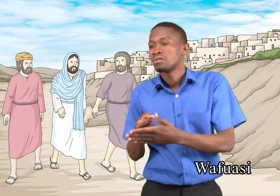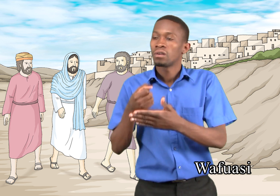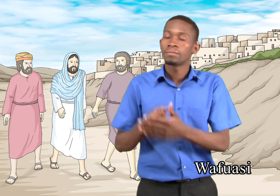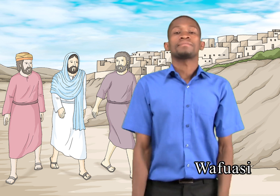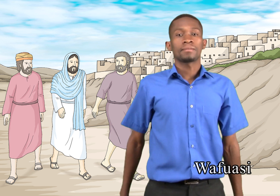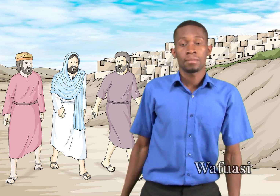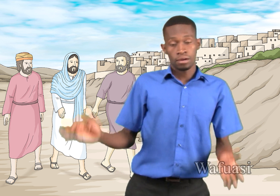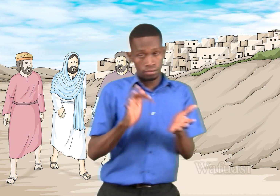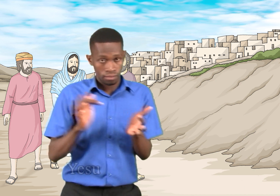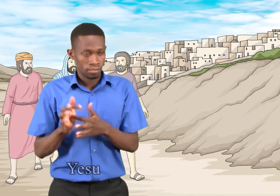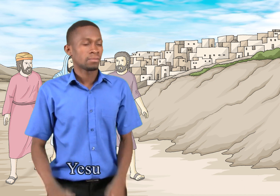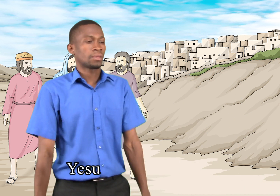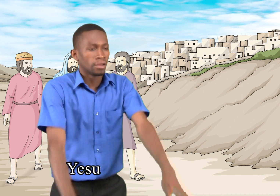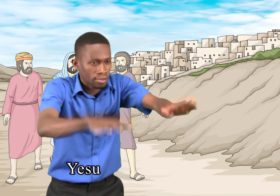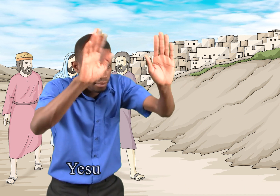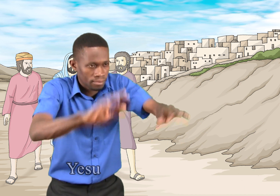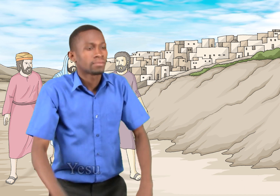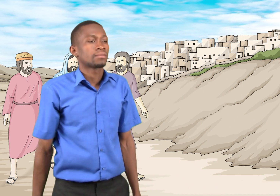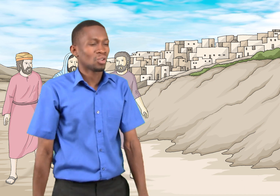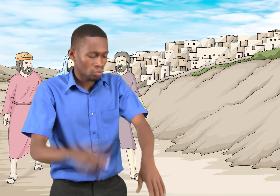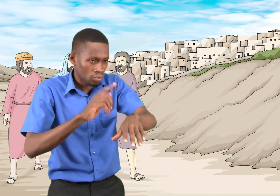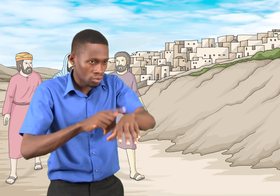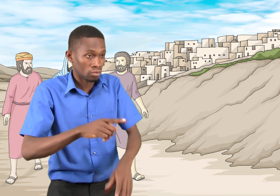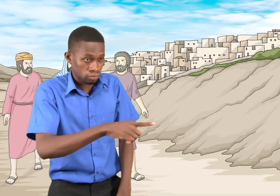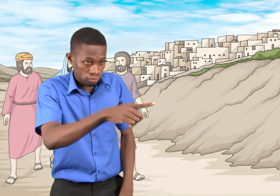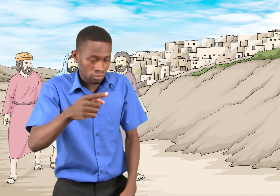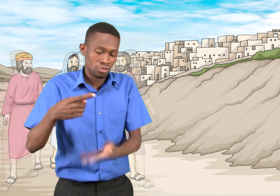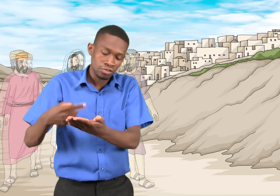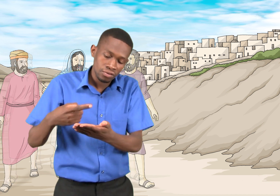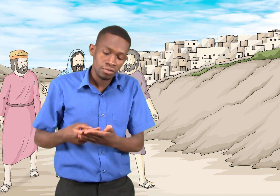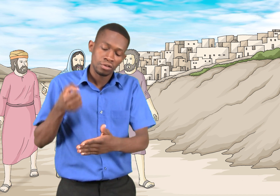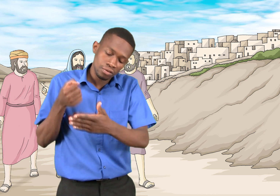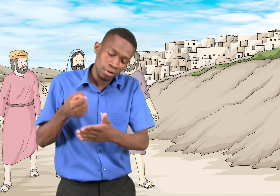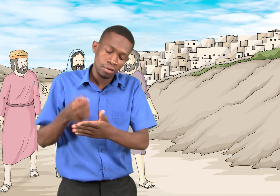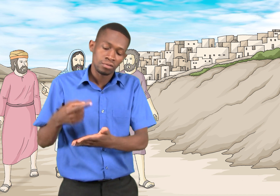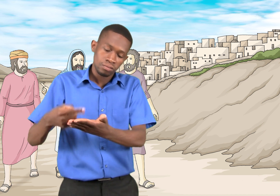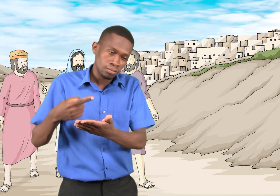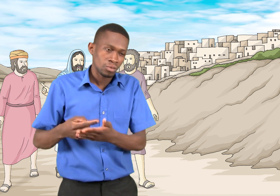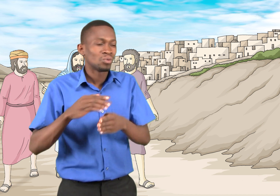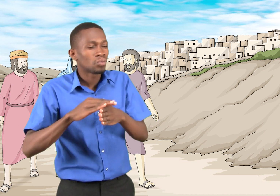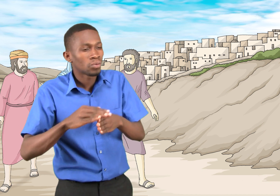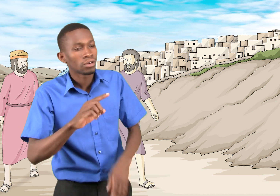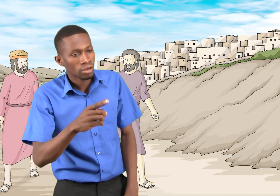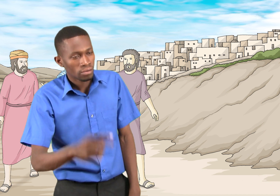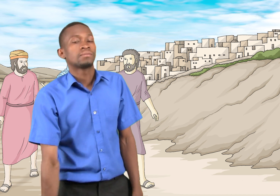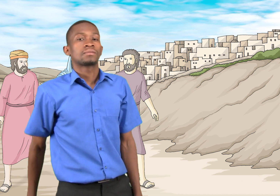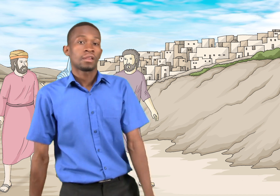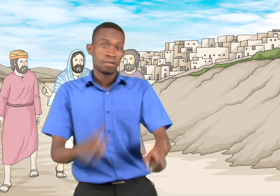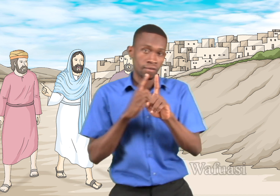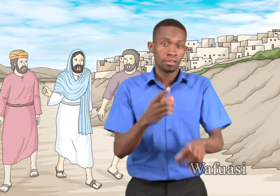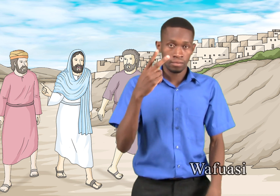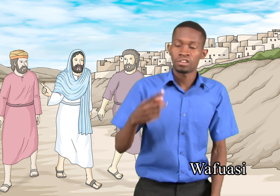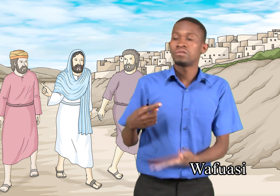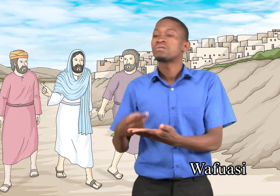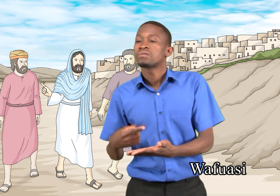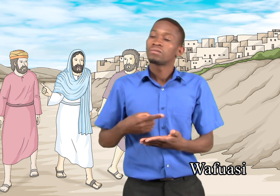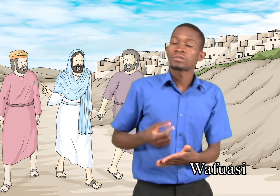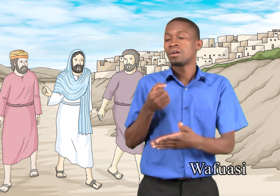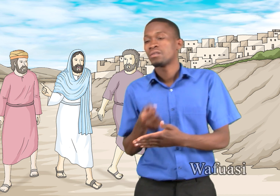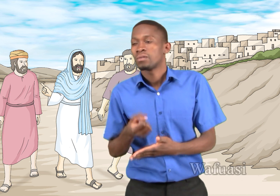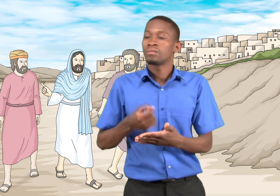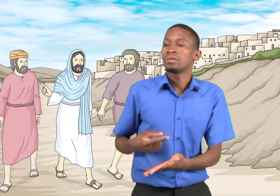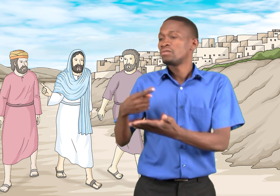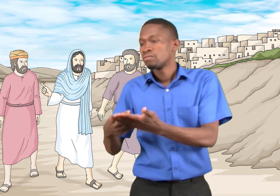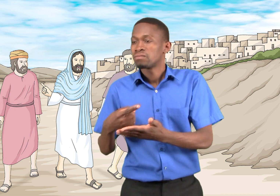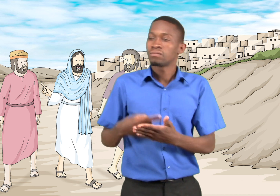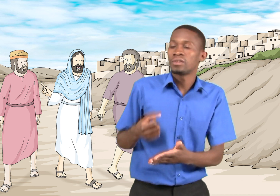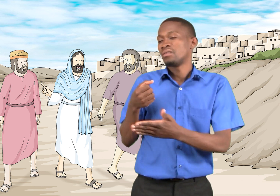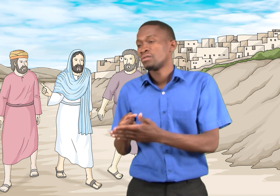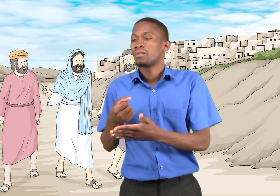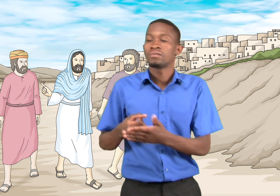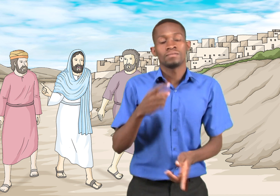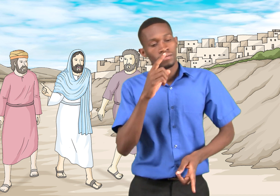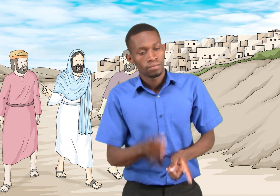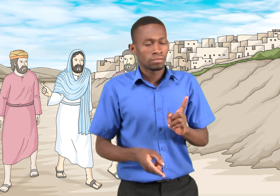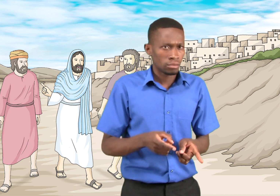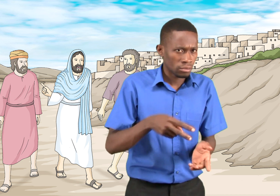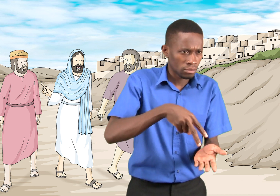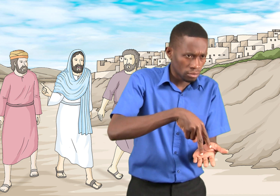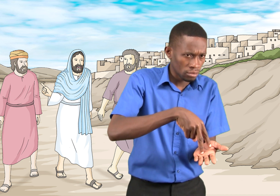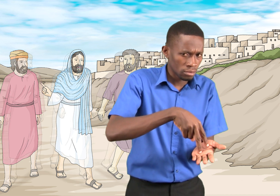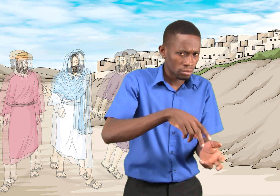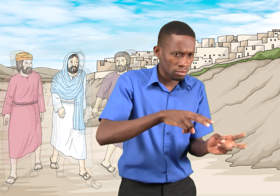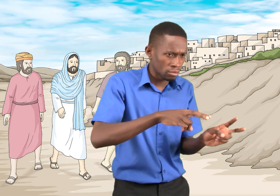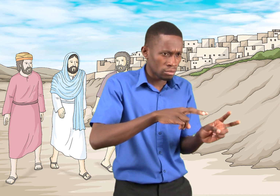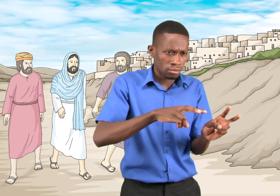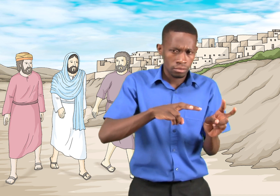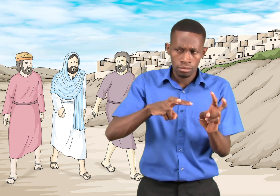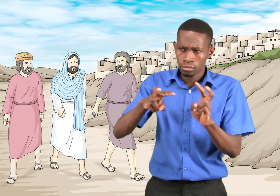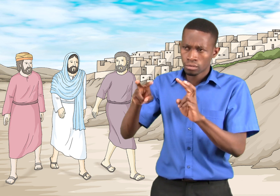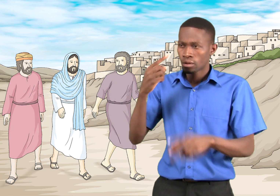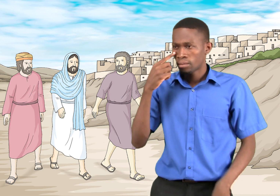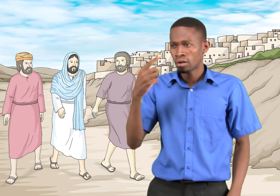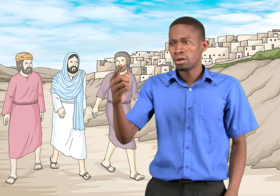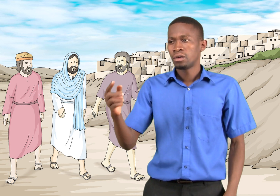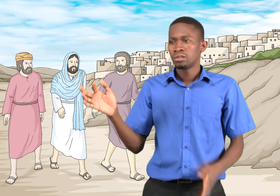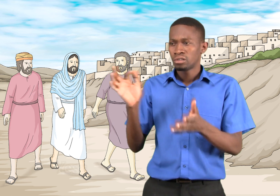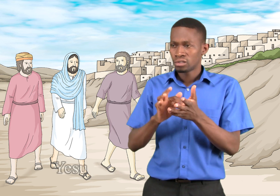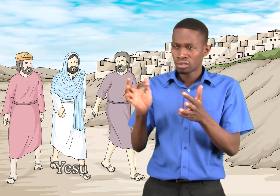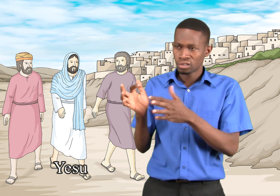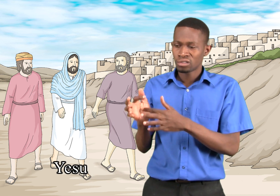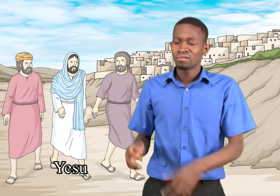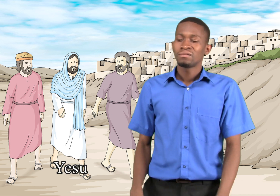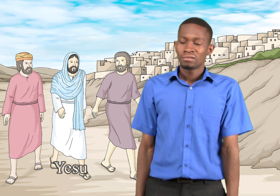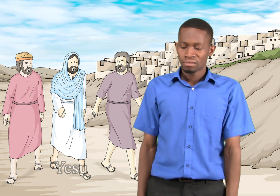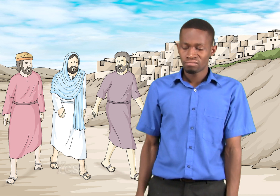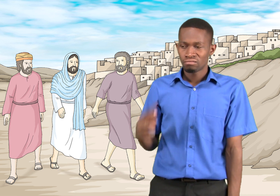He asked them, “What are you discussing so intently as you walk along?”